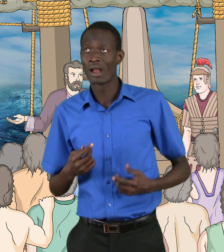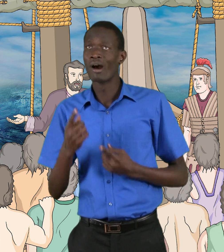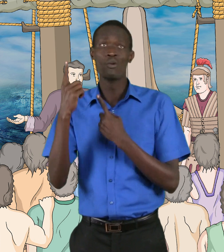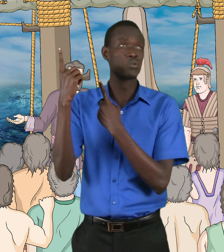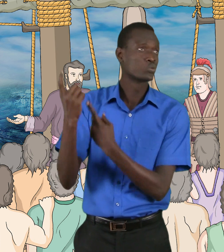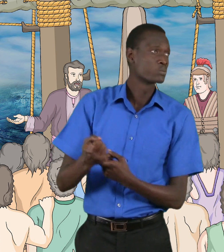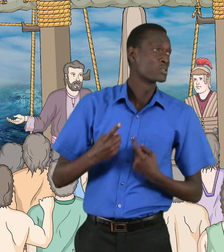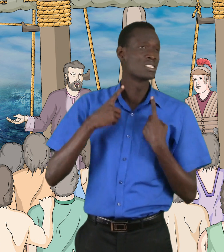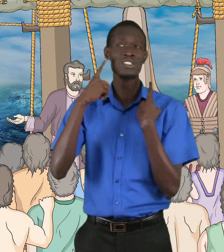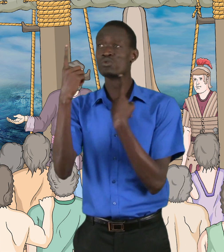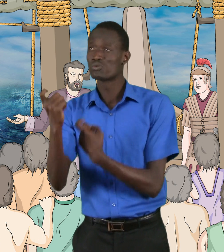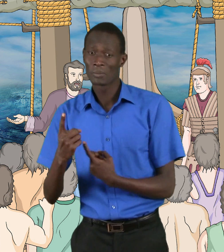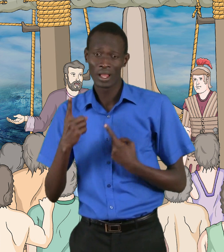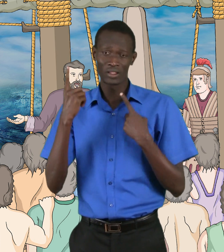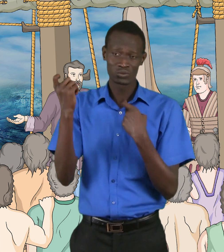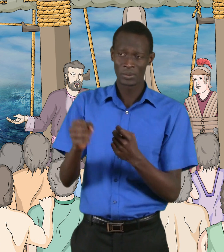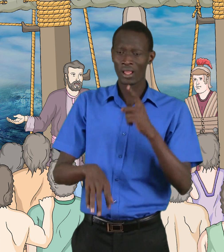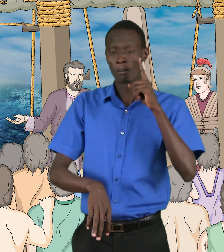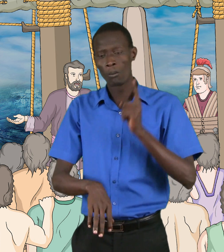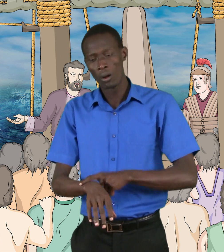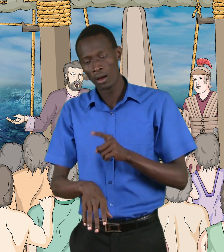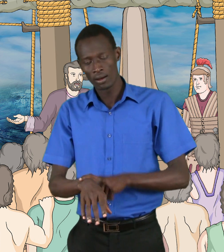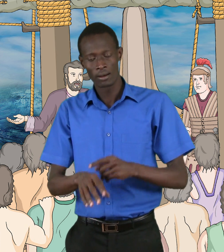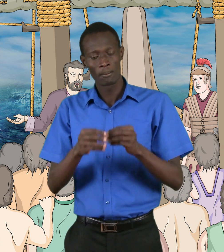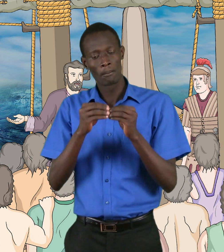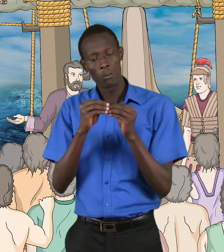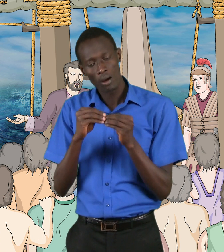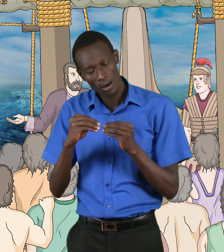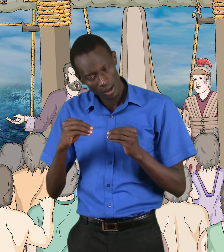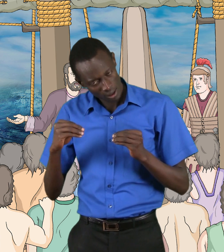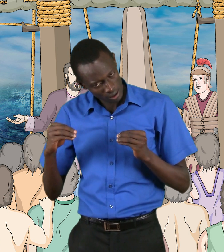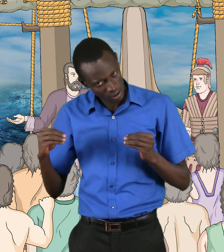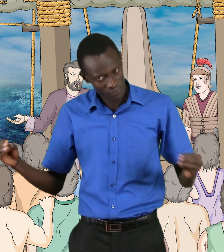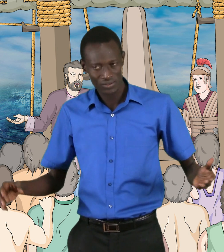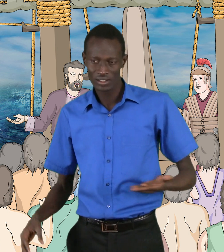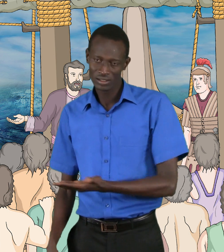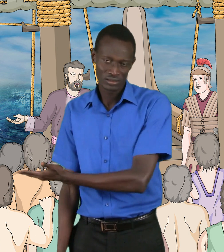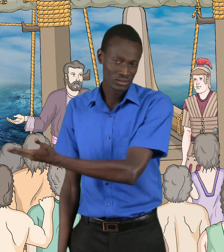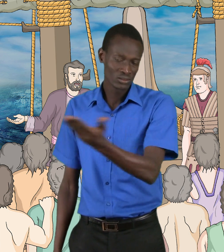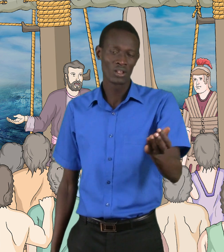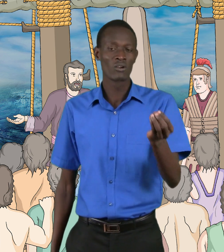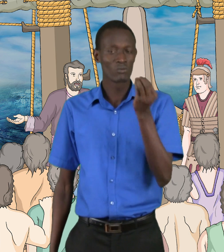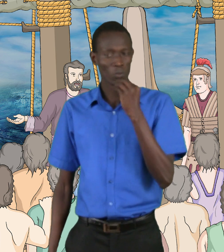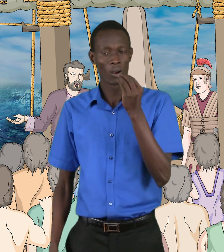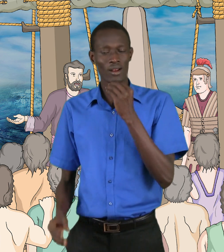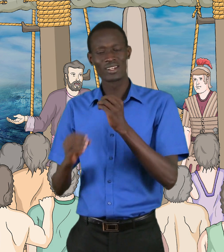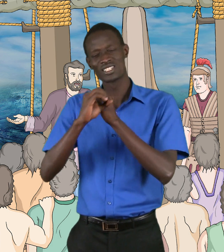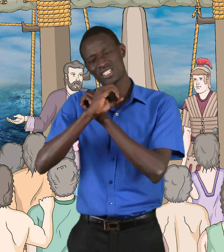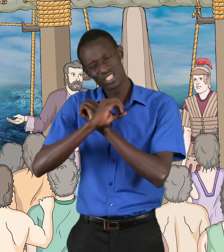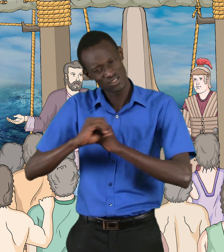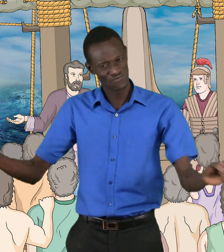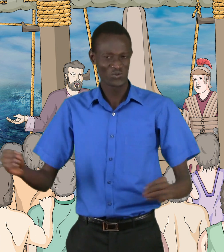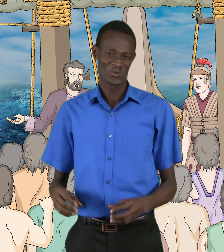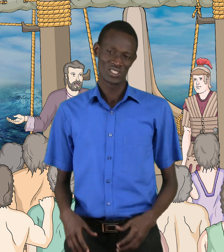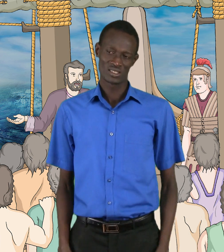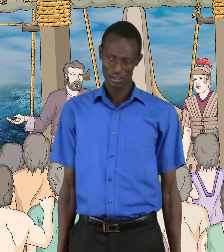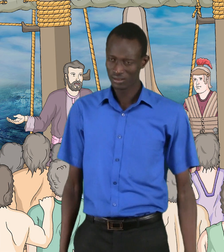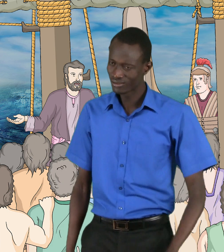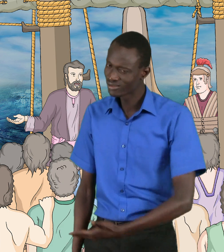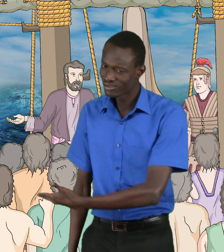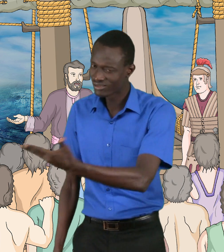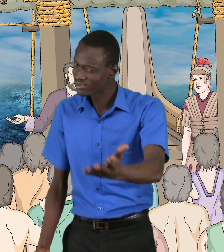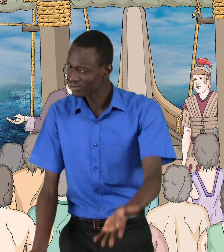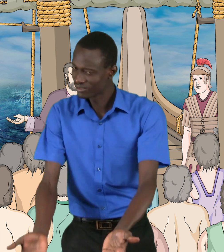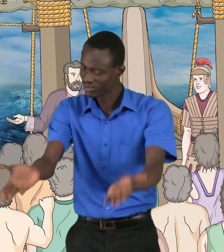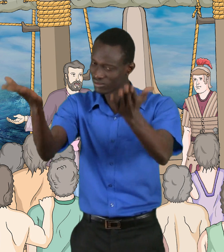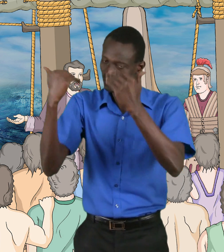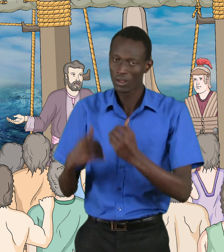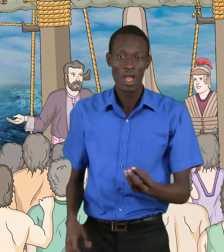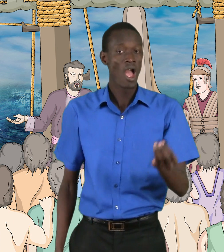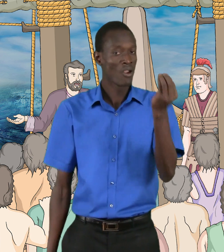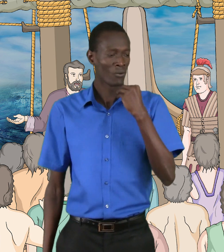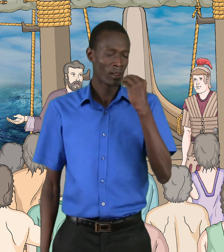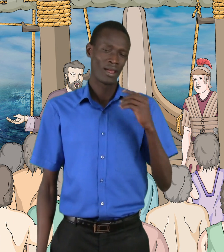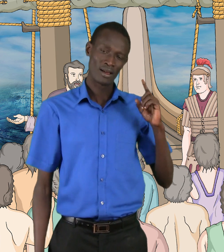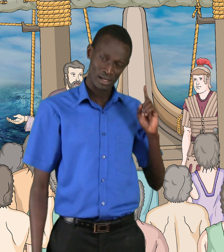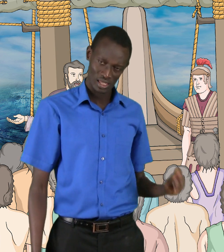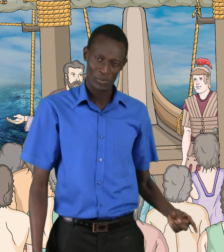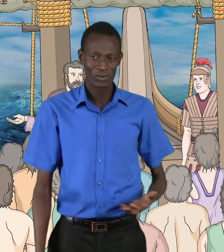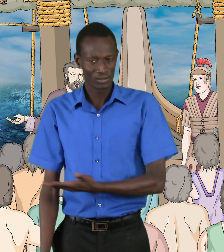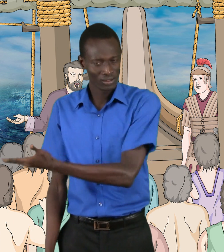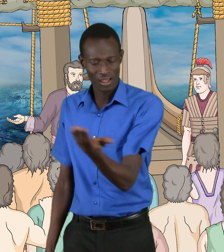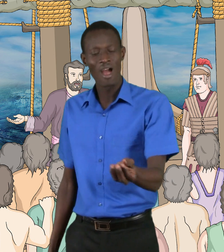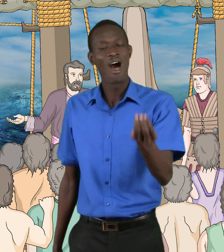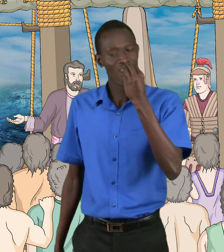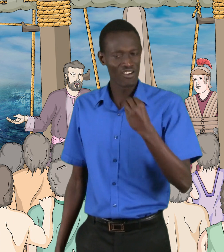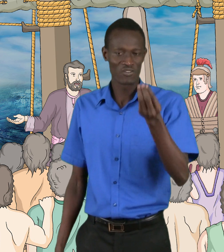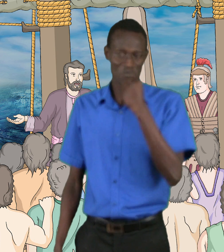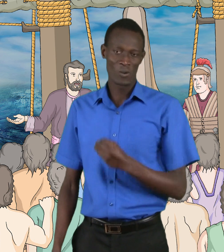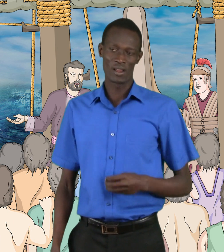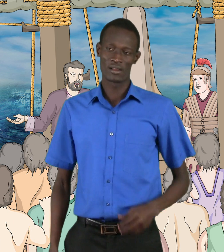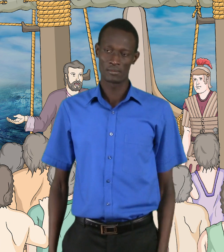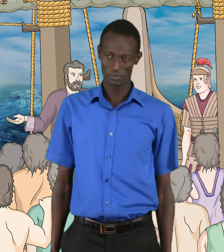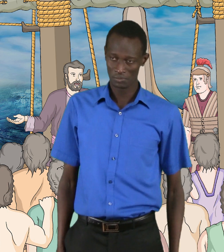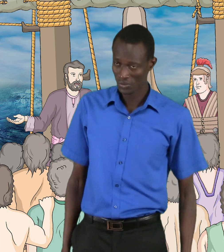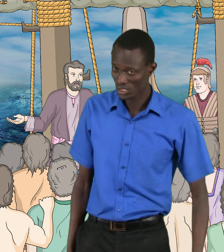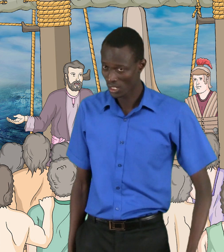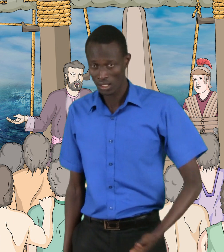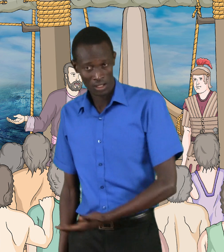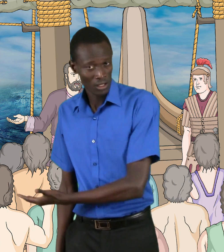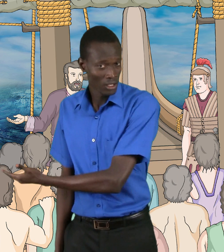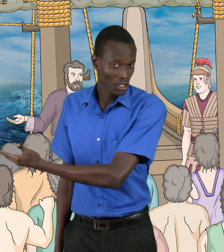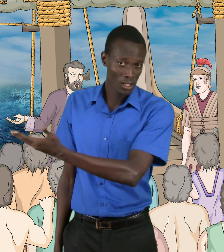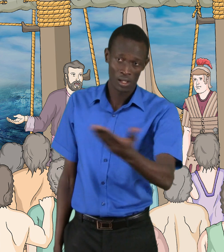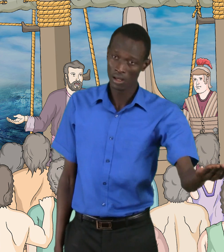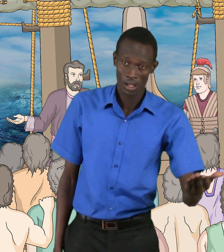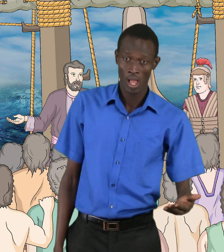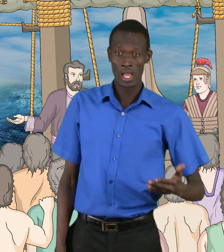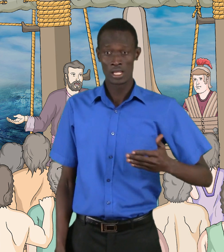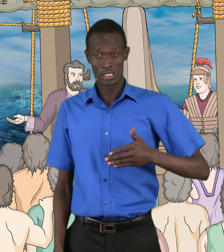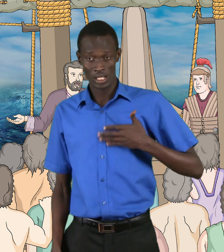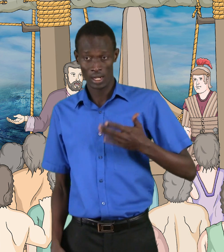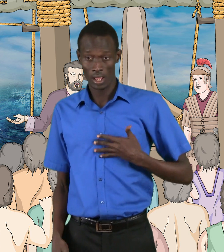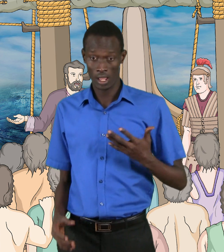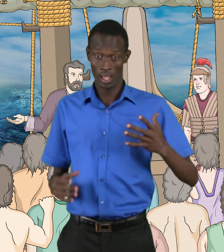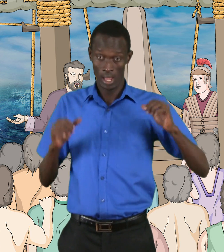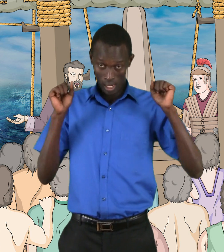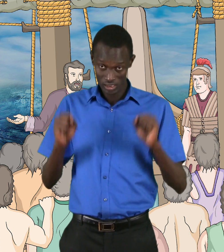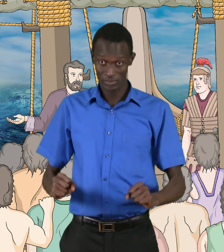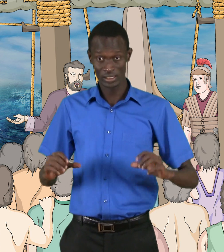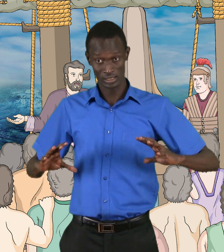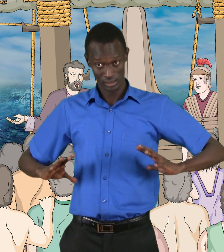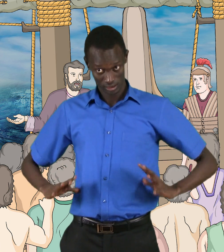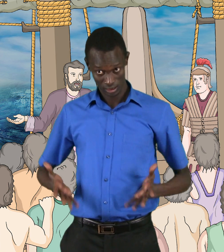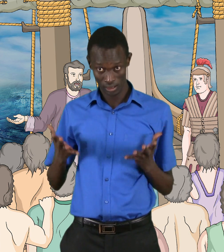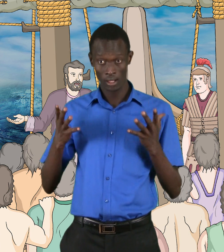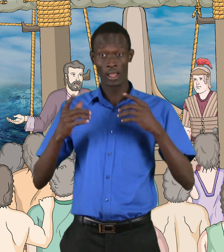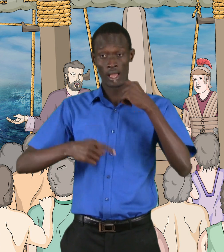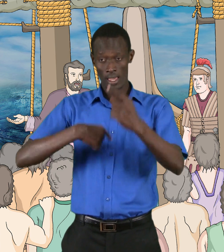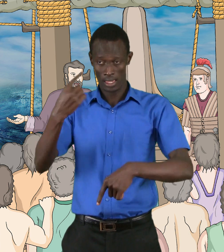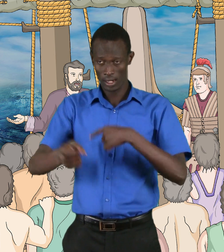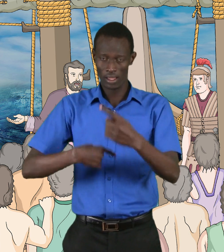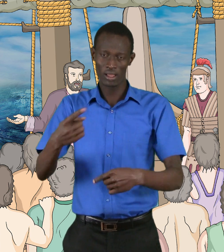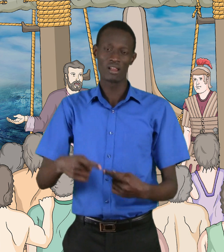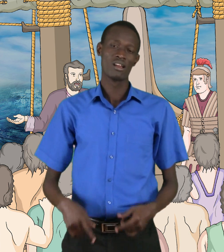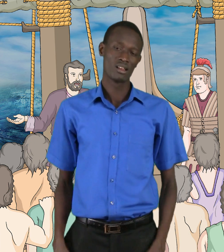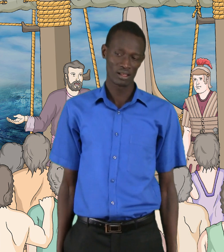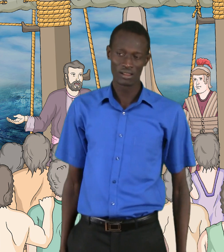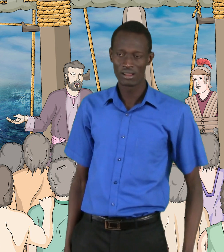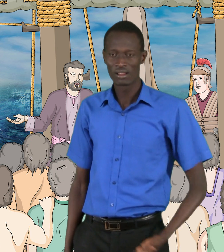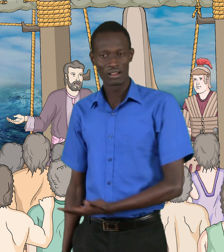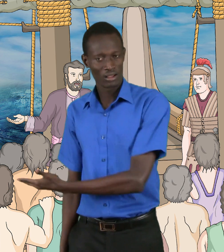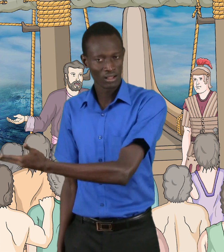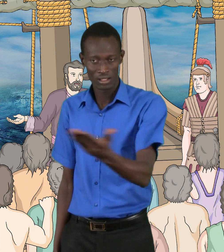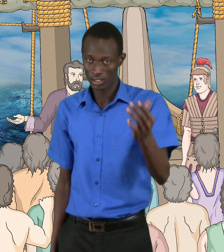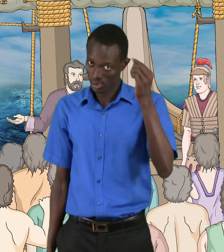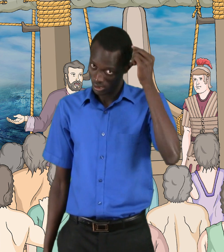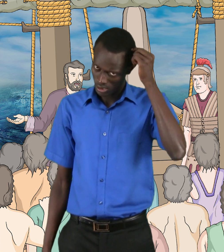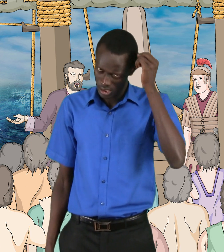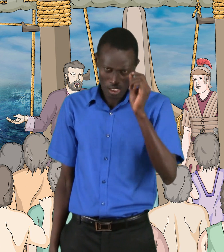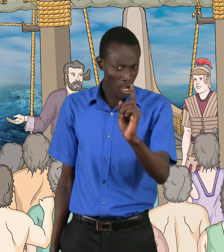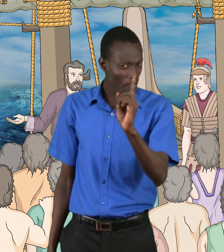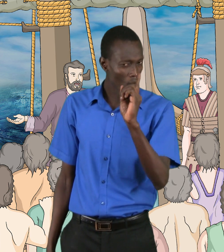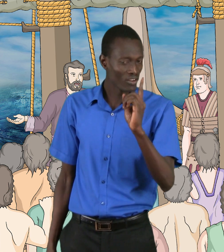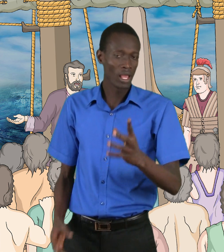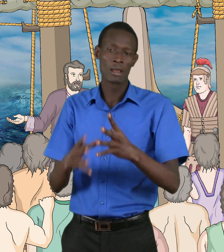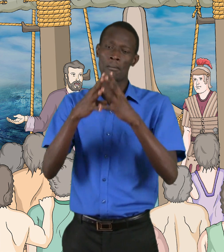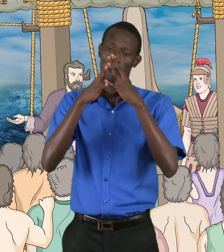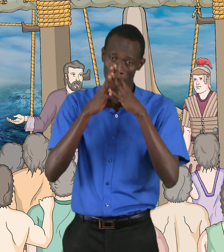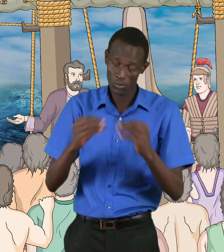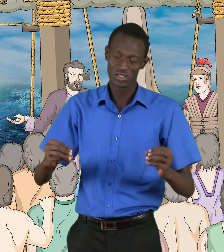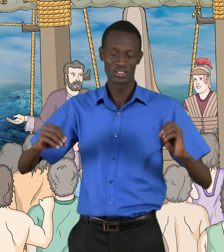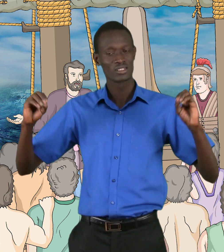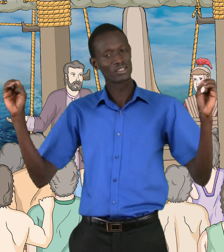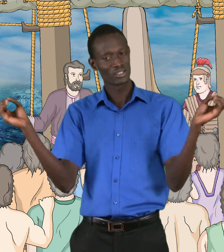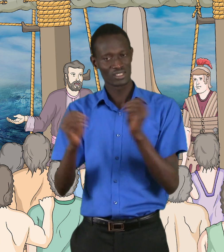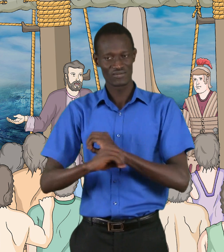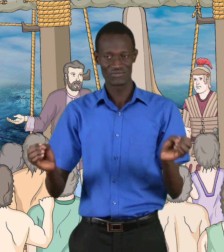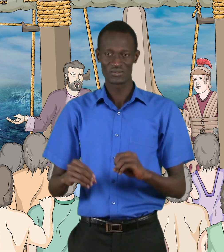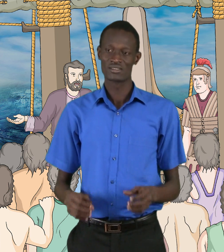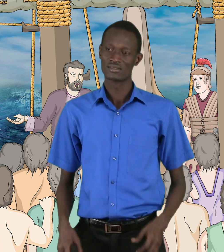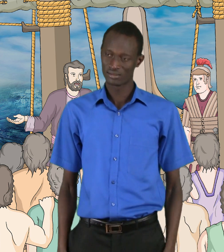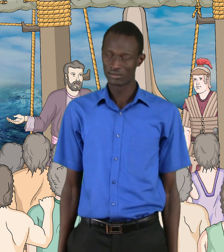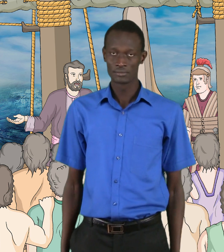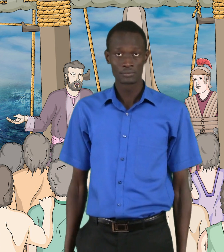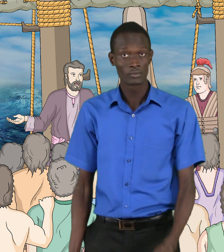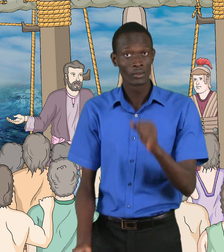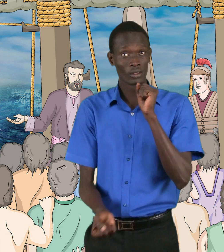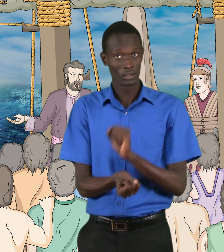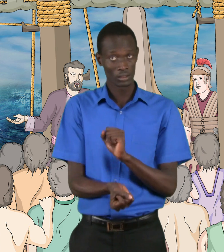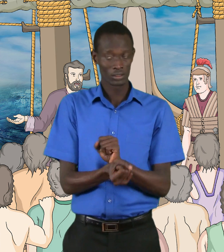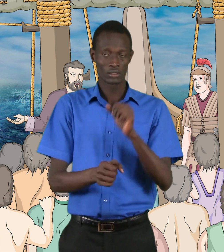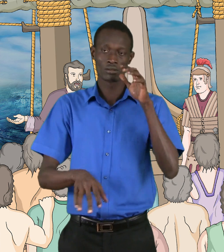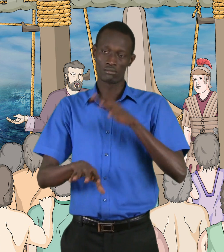So for your own preservation, I urge you to eat something, because not a single hair of your head will be lost.”